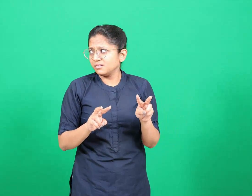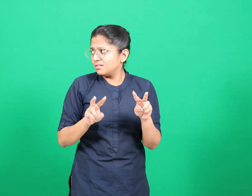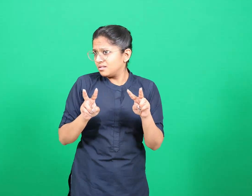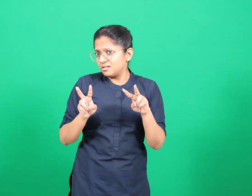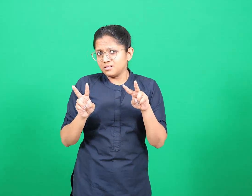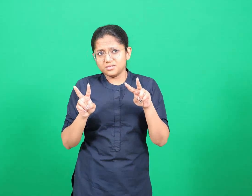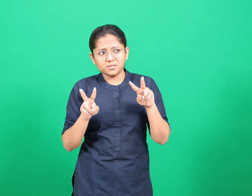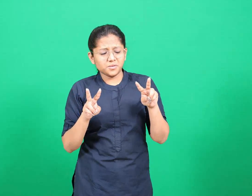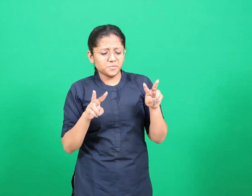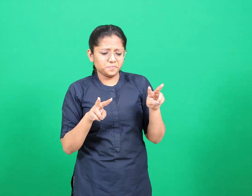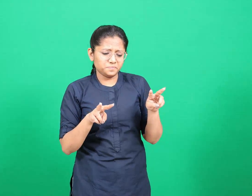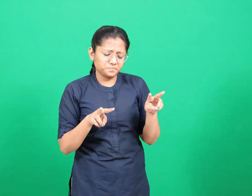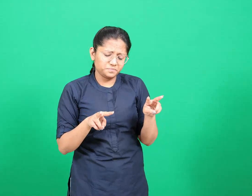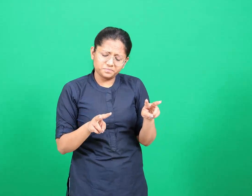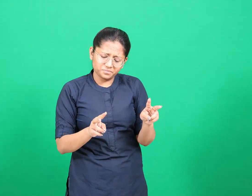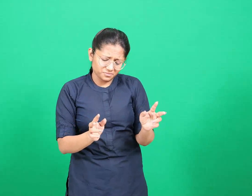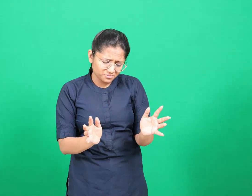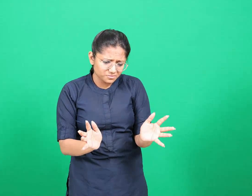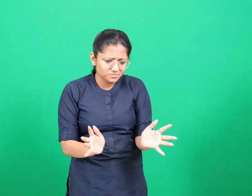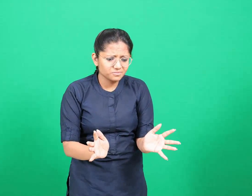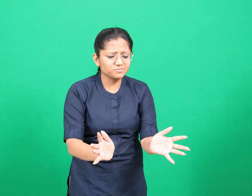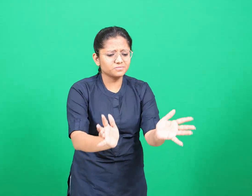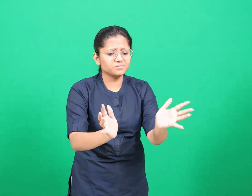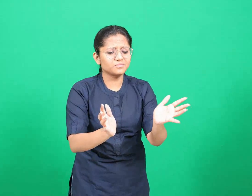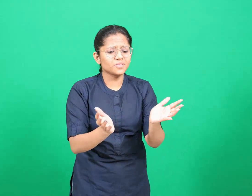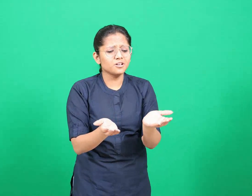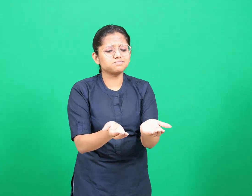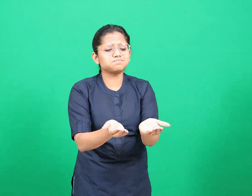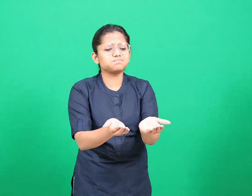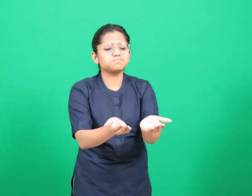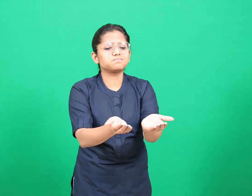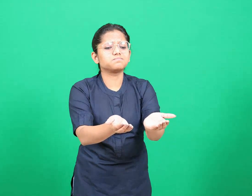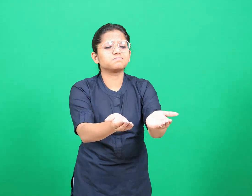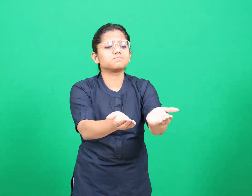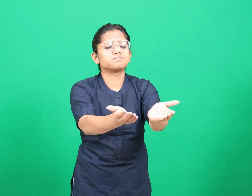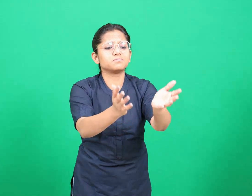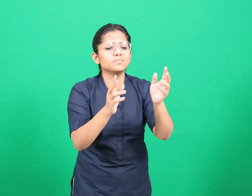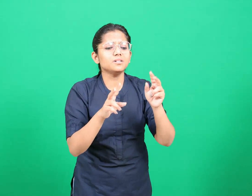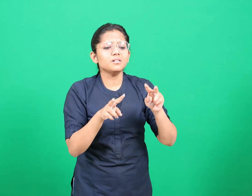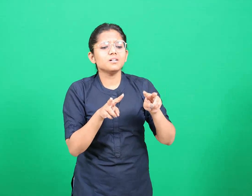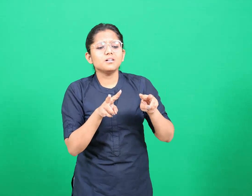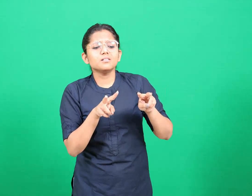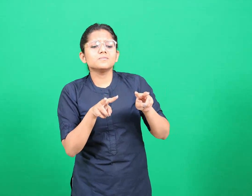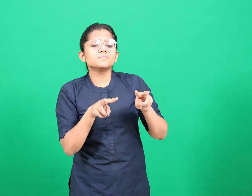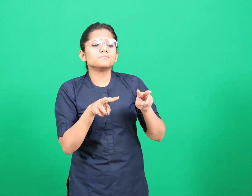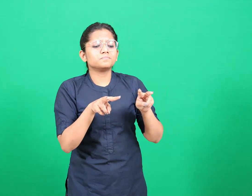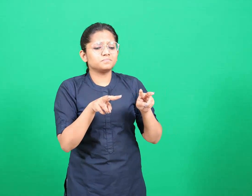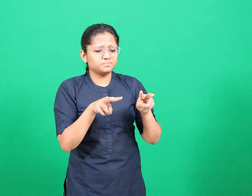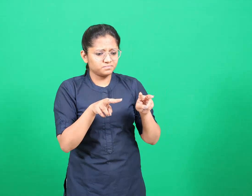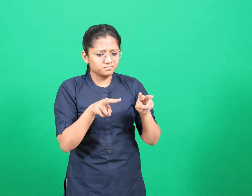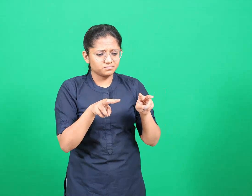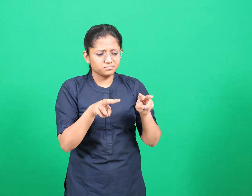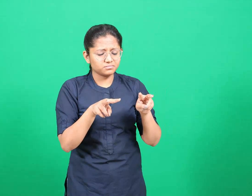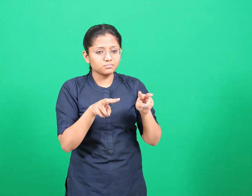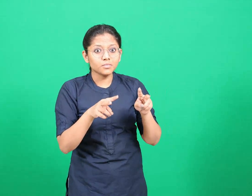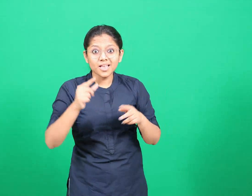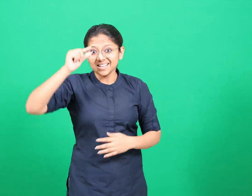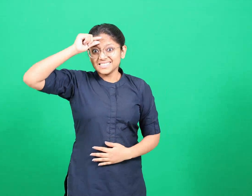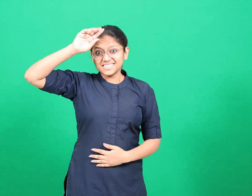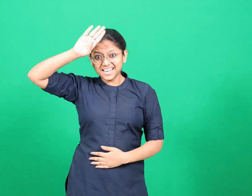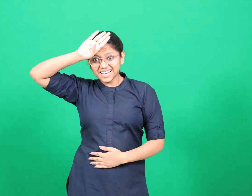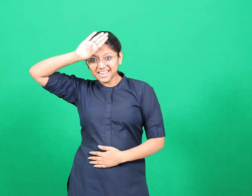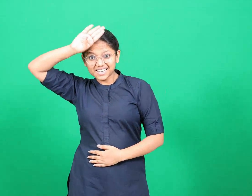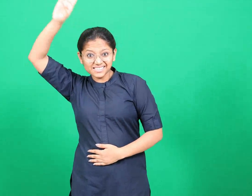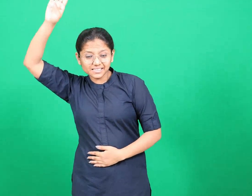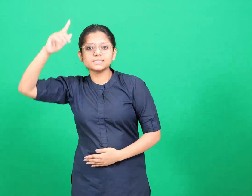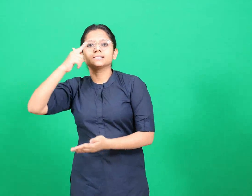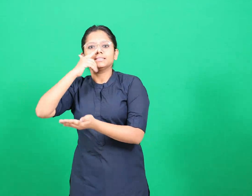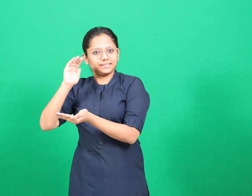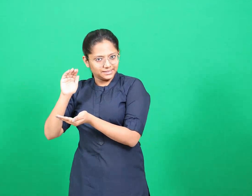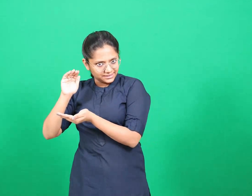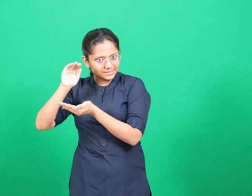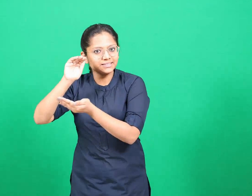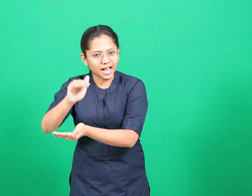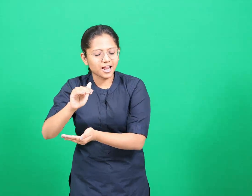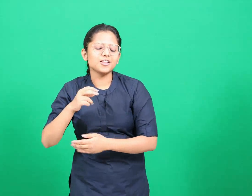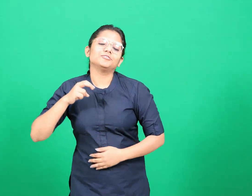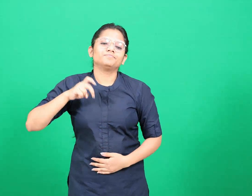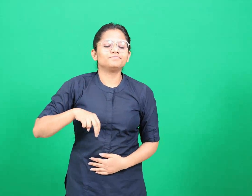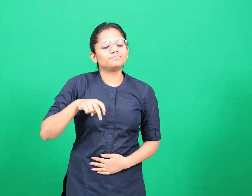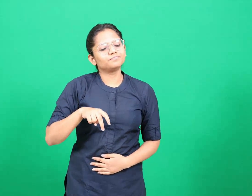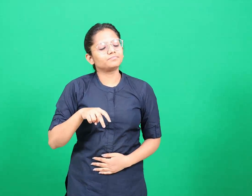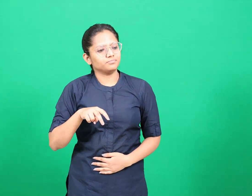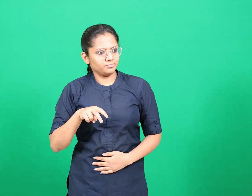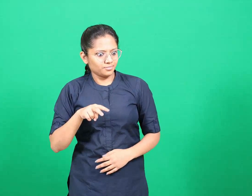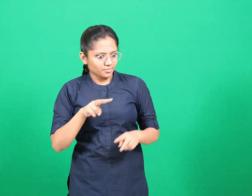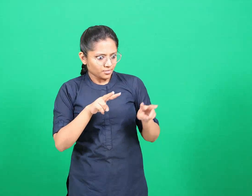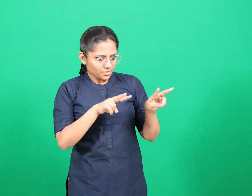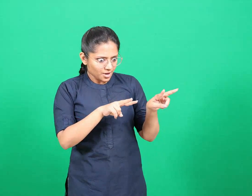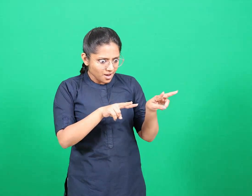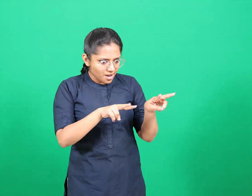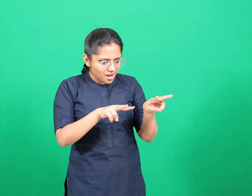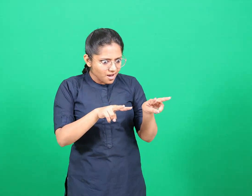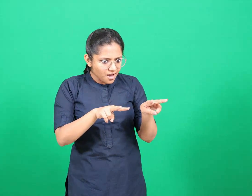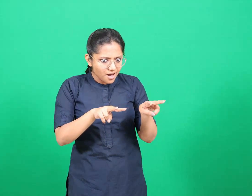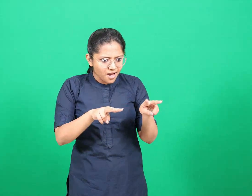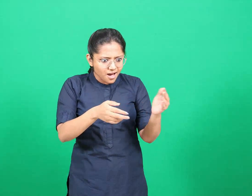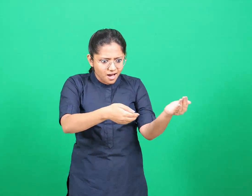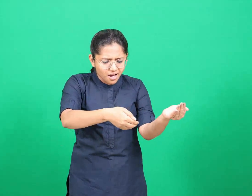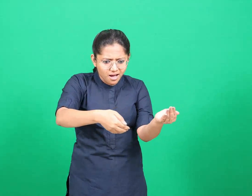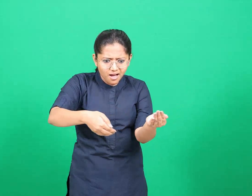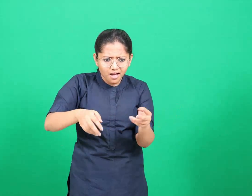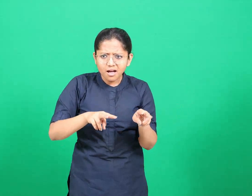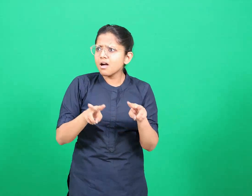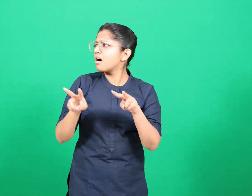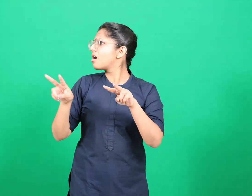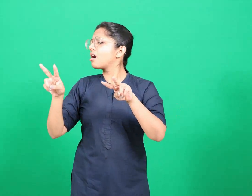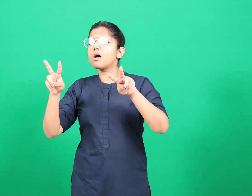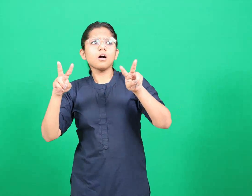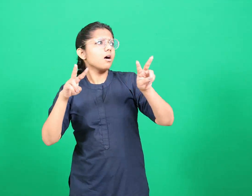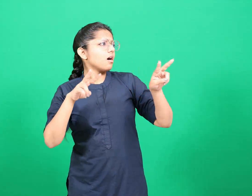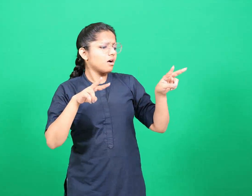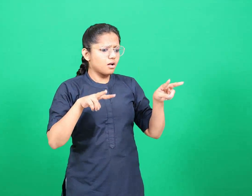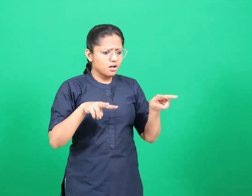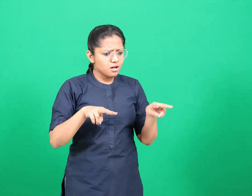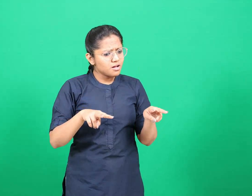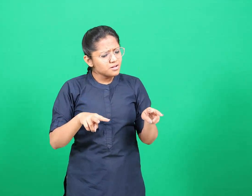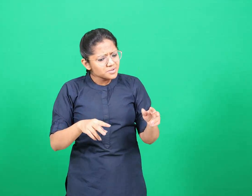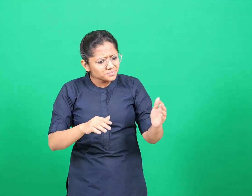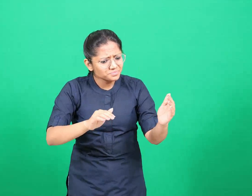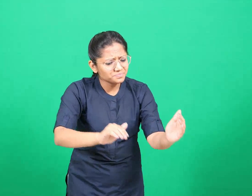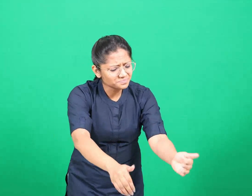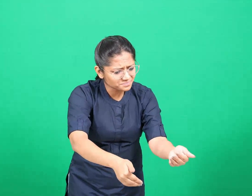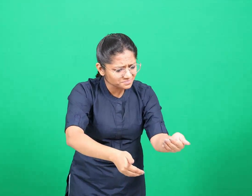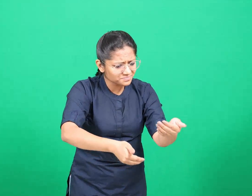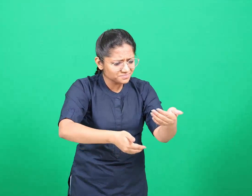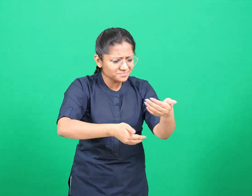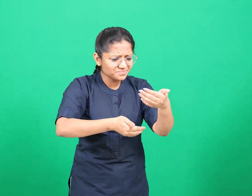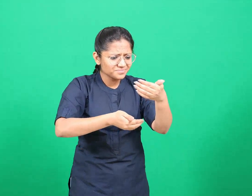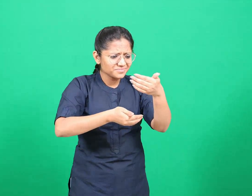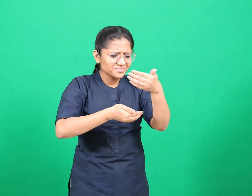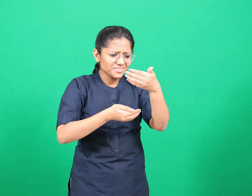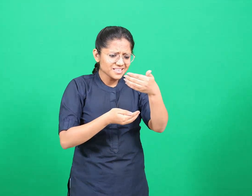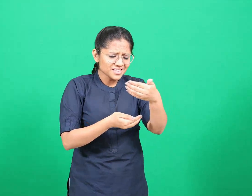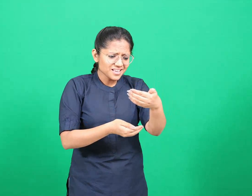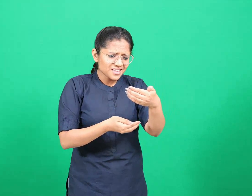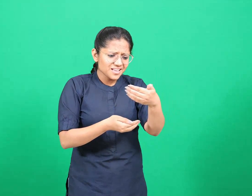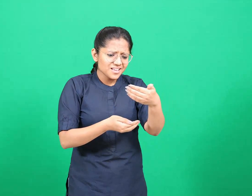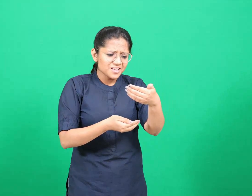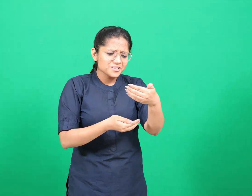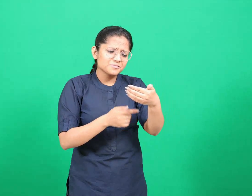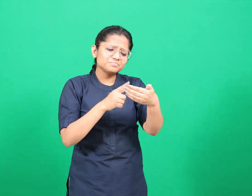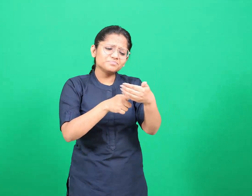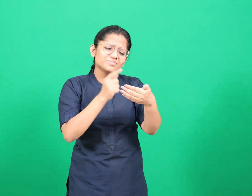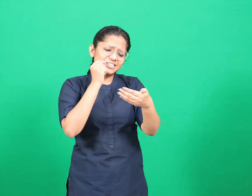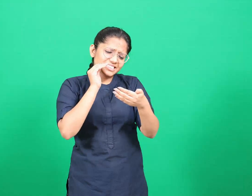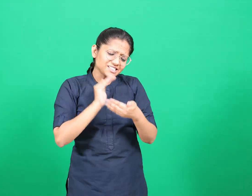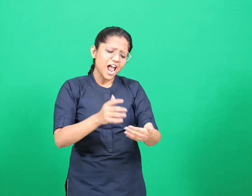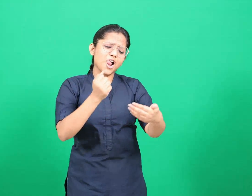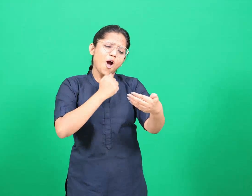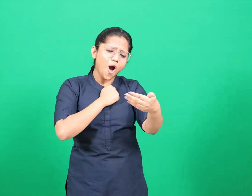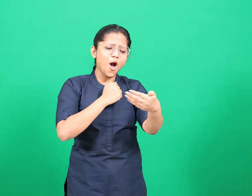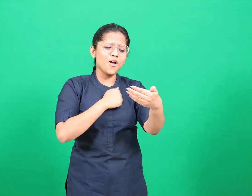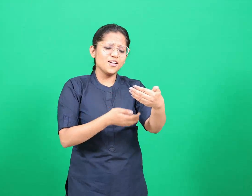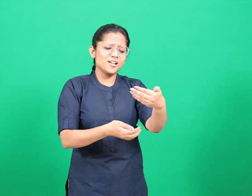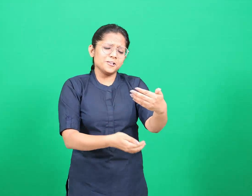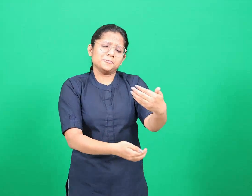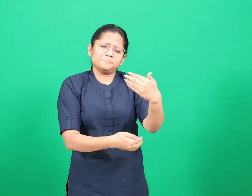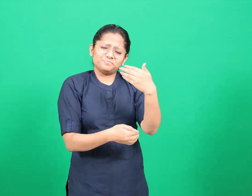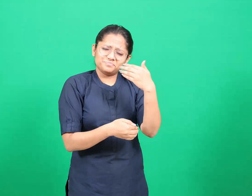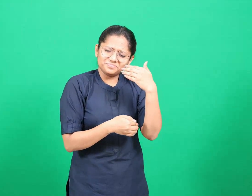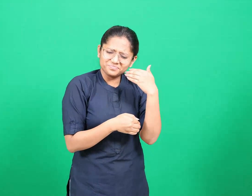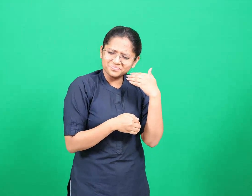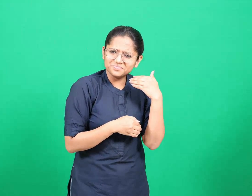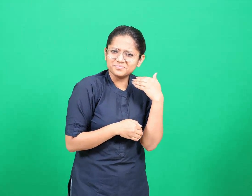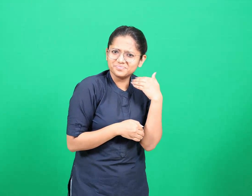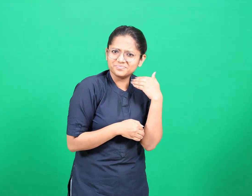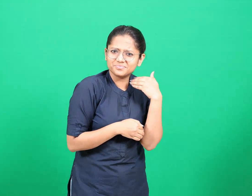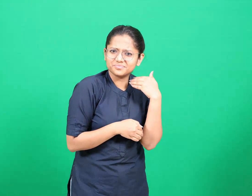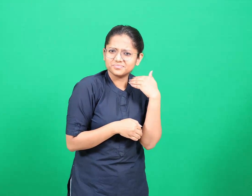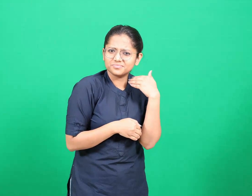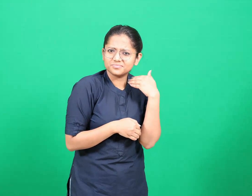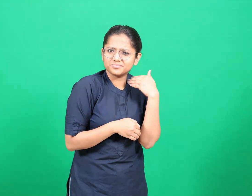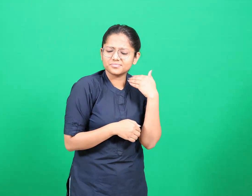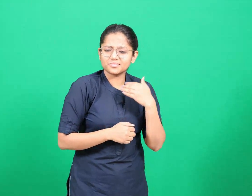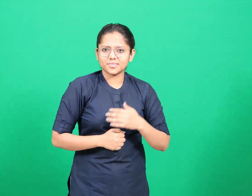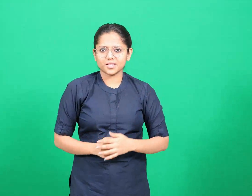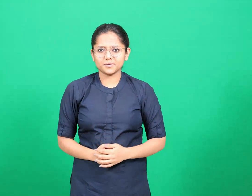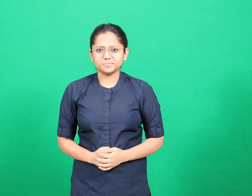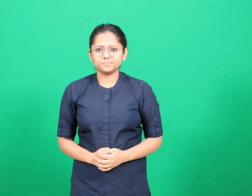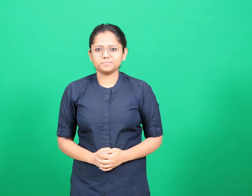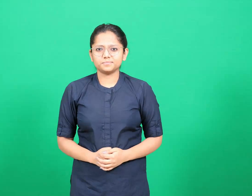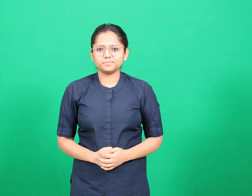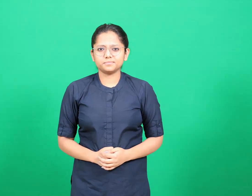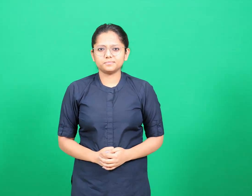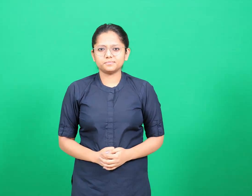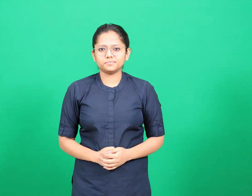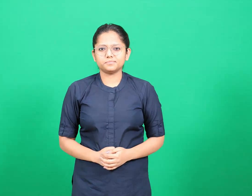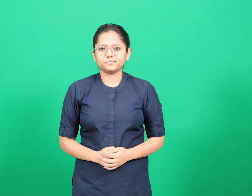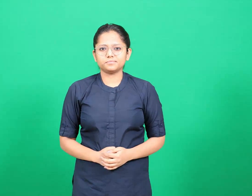When he was set outside, Pharaoh's daughter took him and brought him up as her own son.